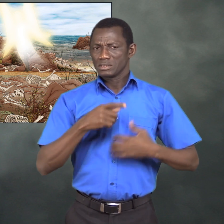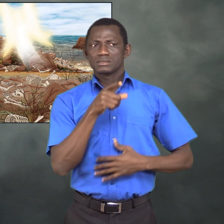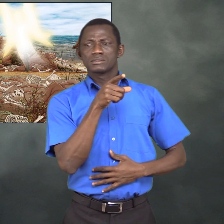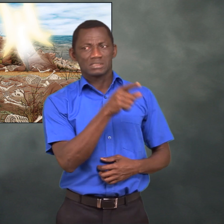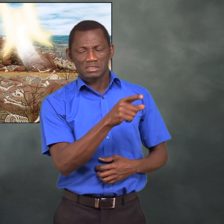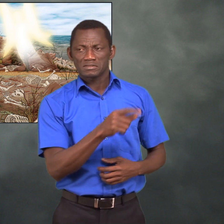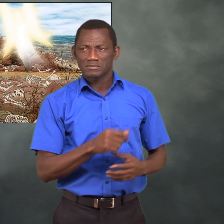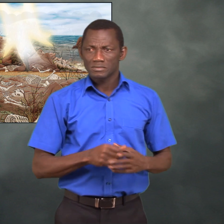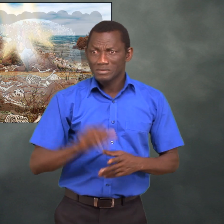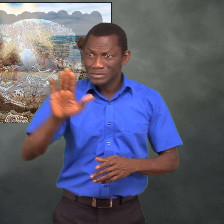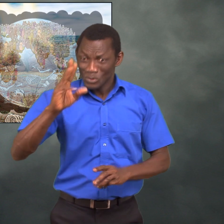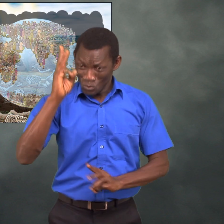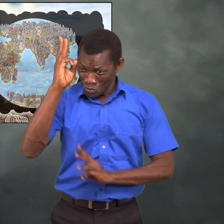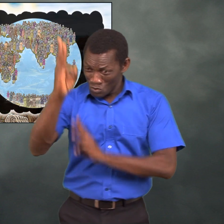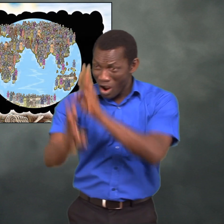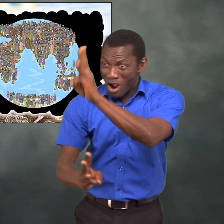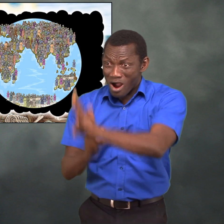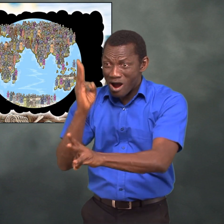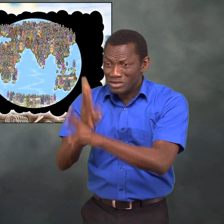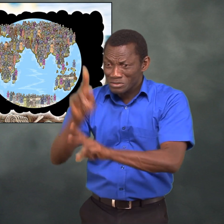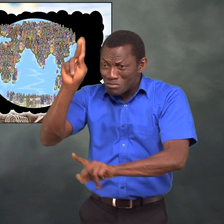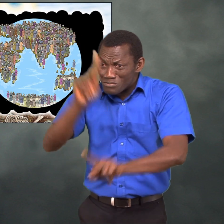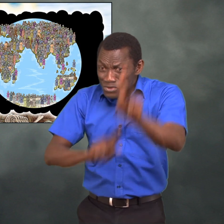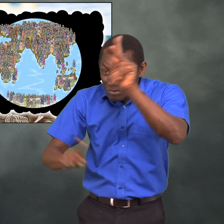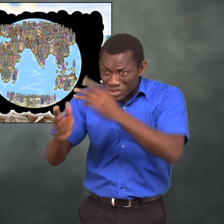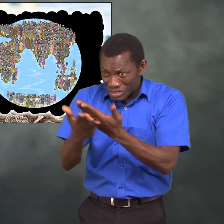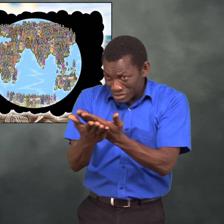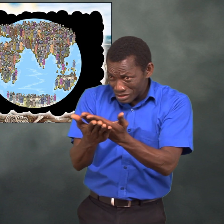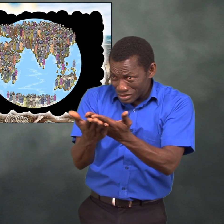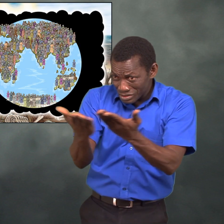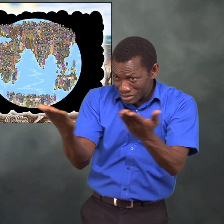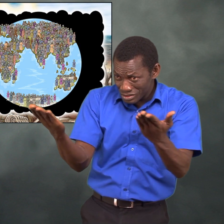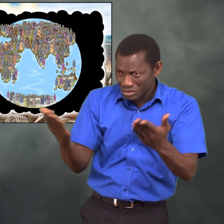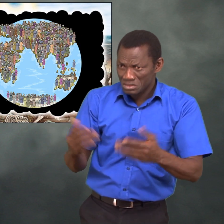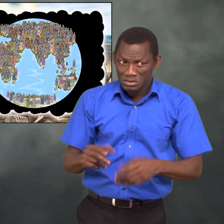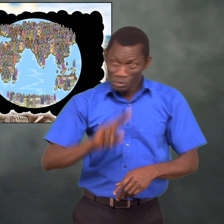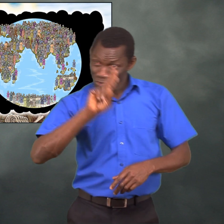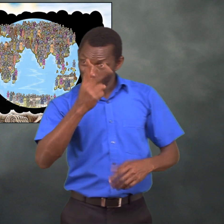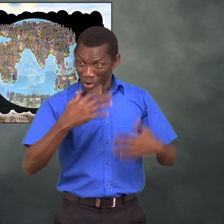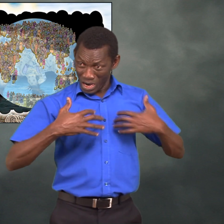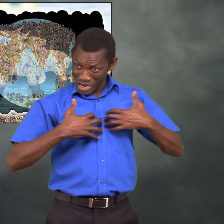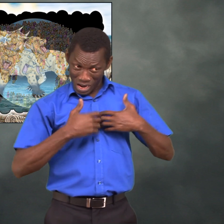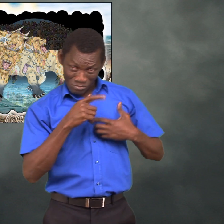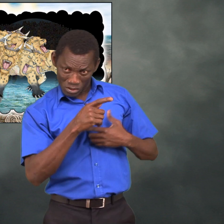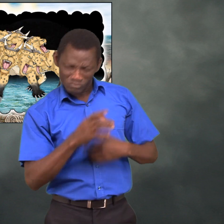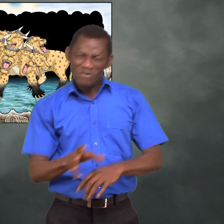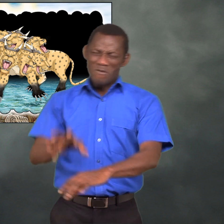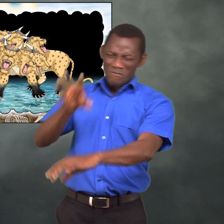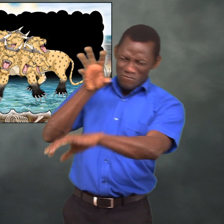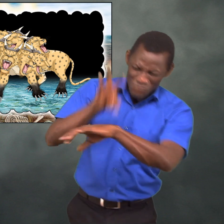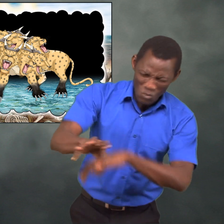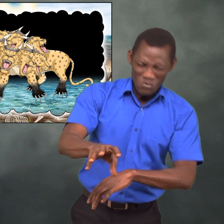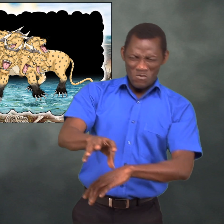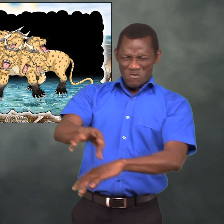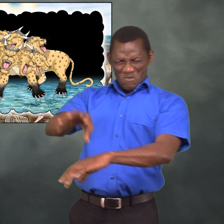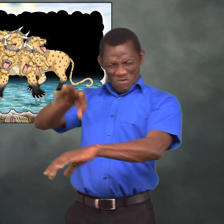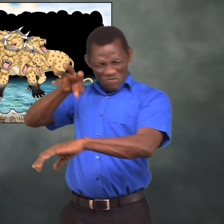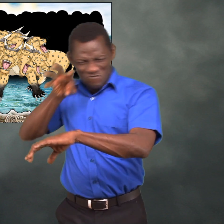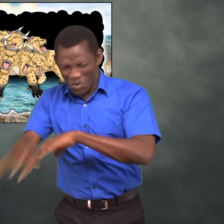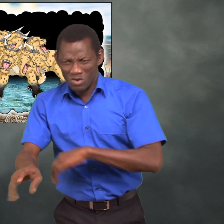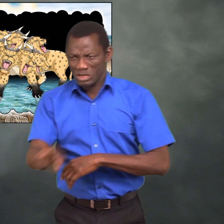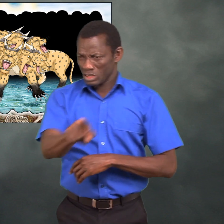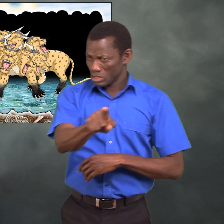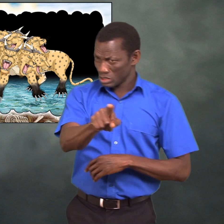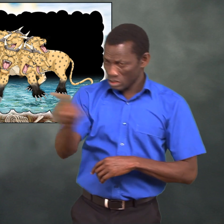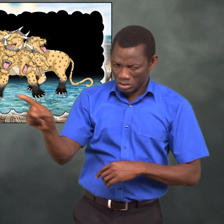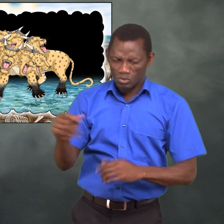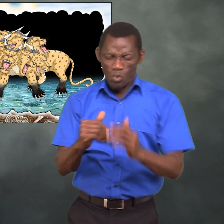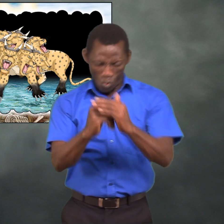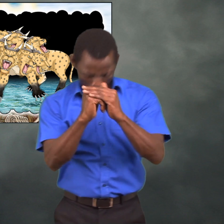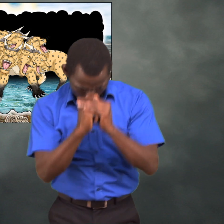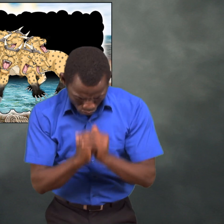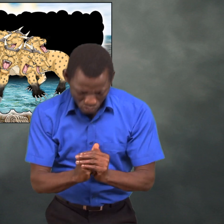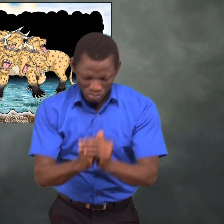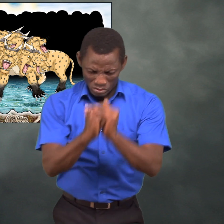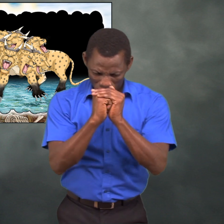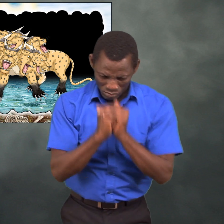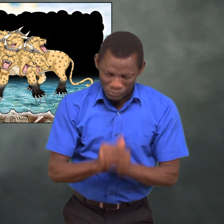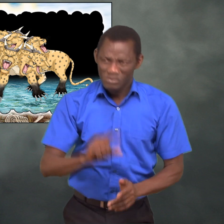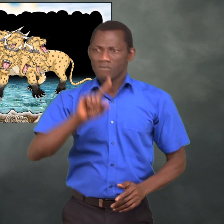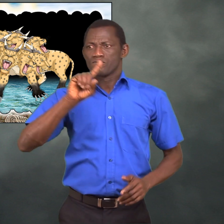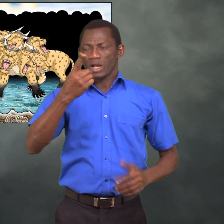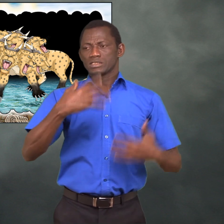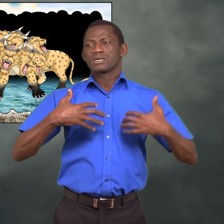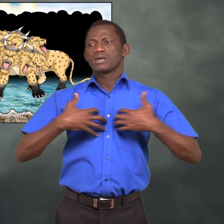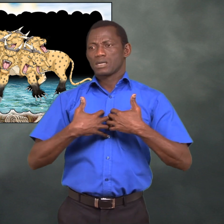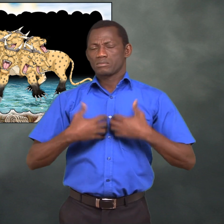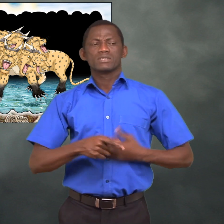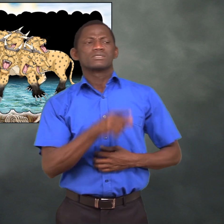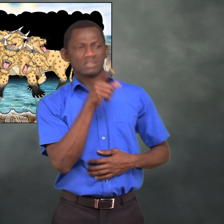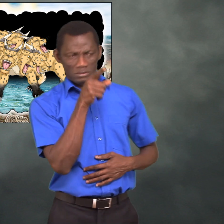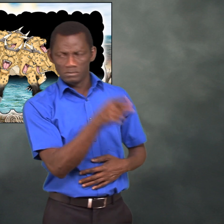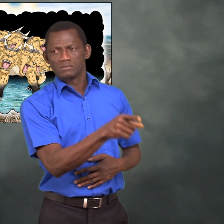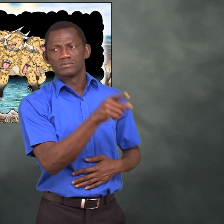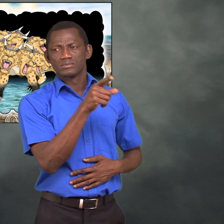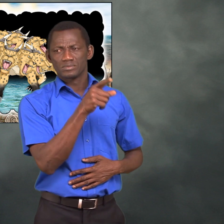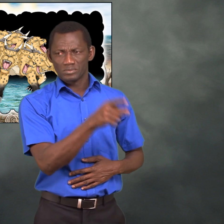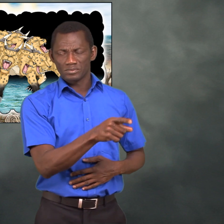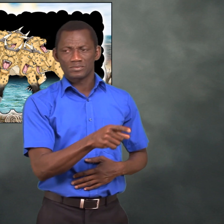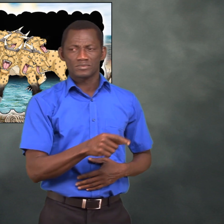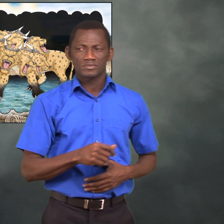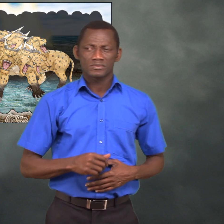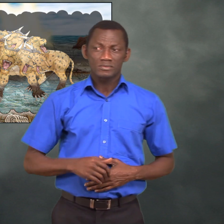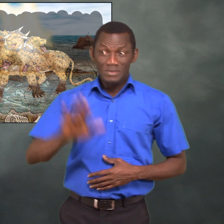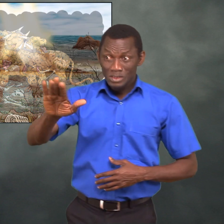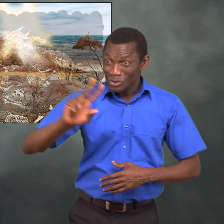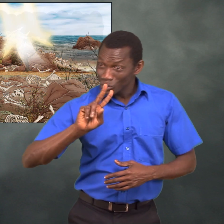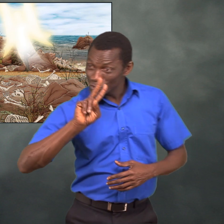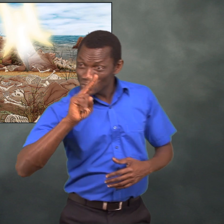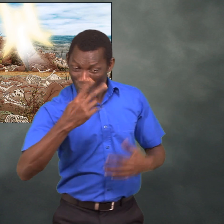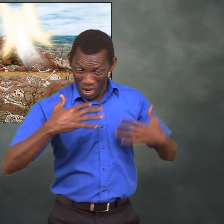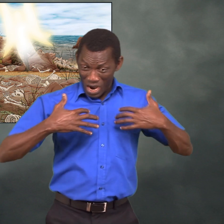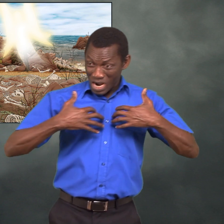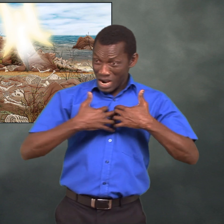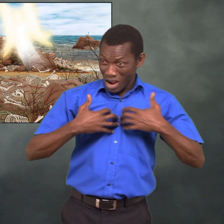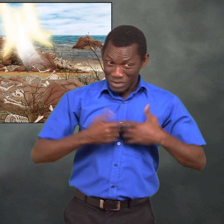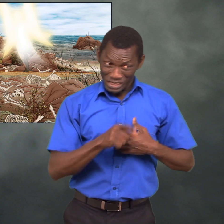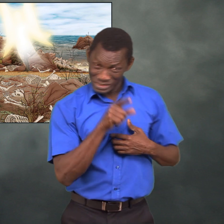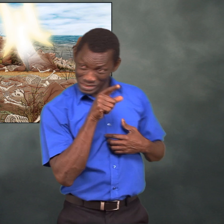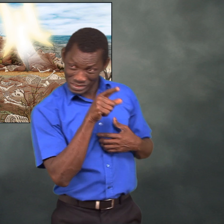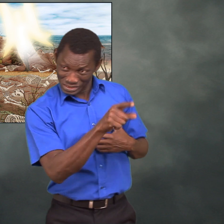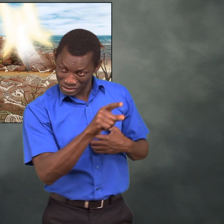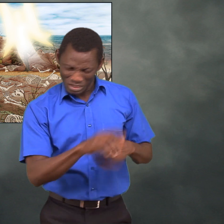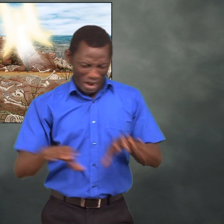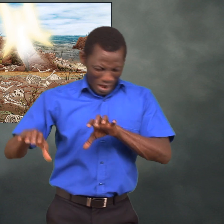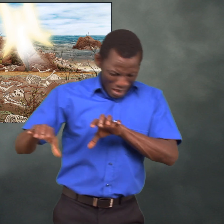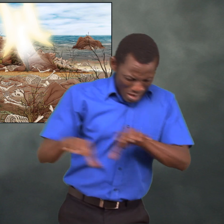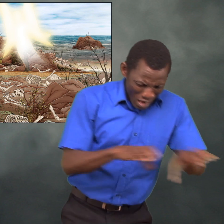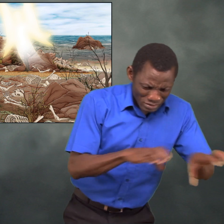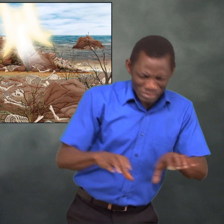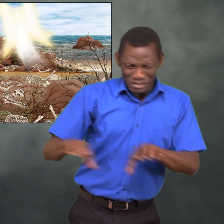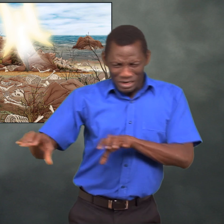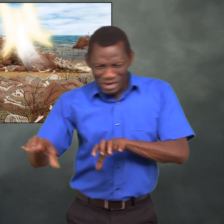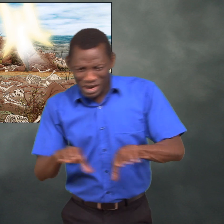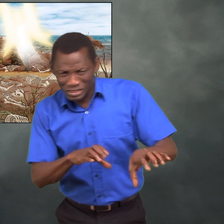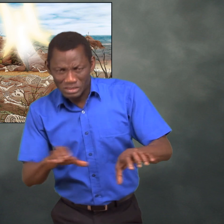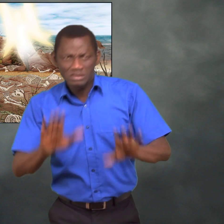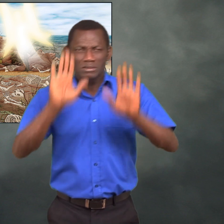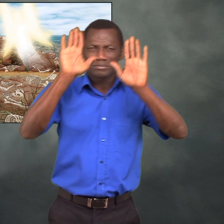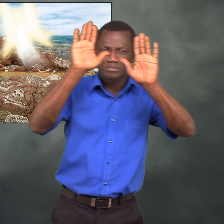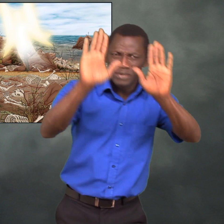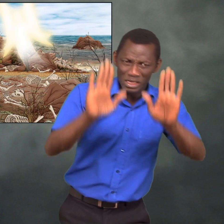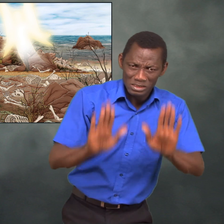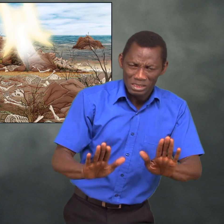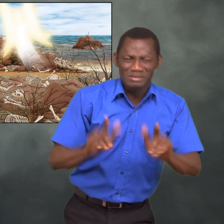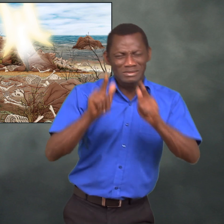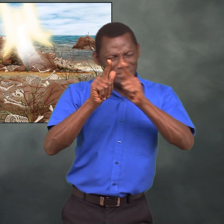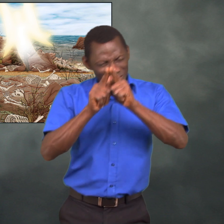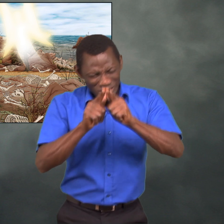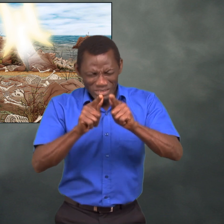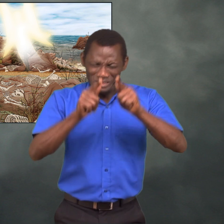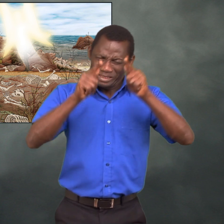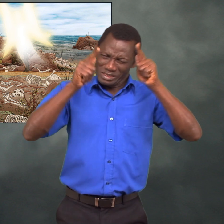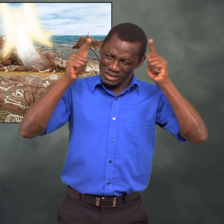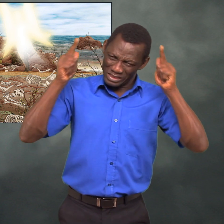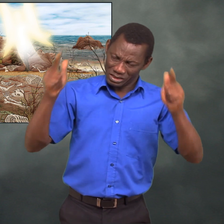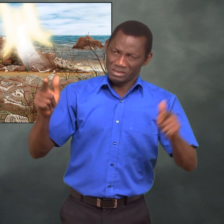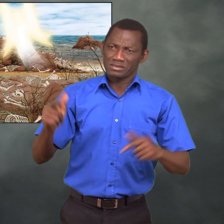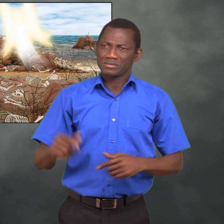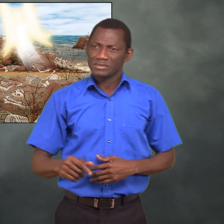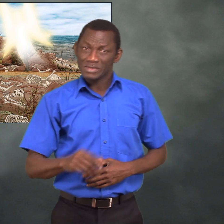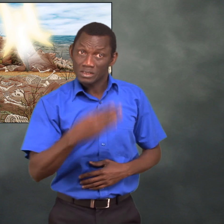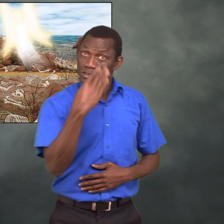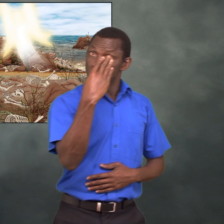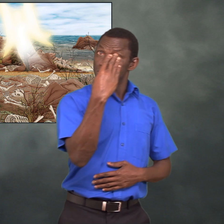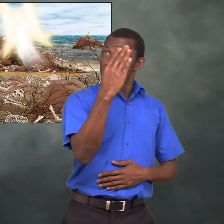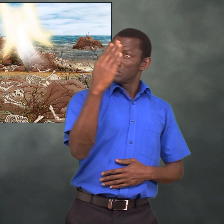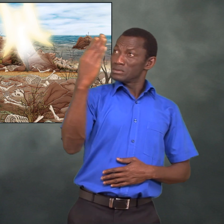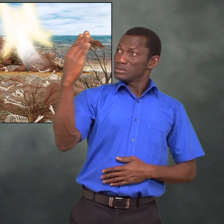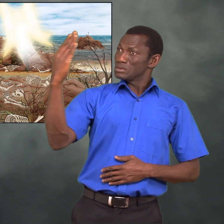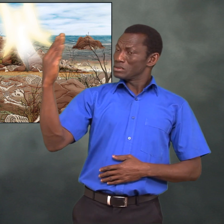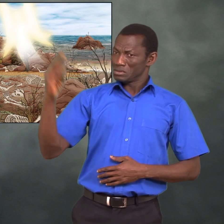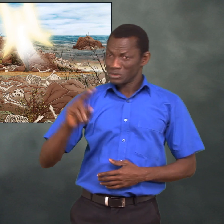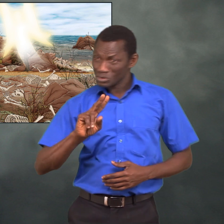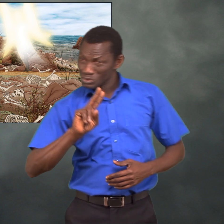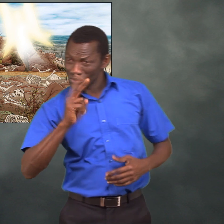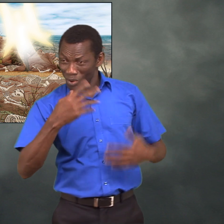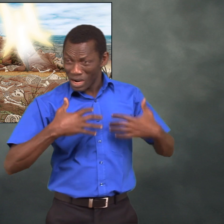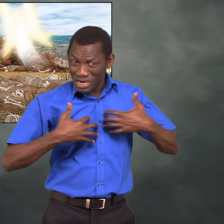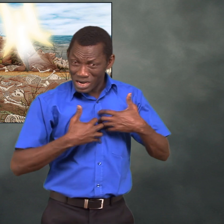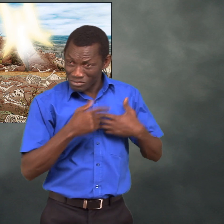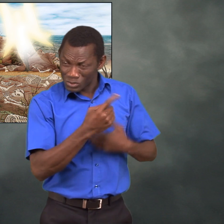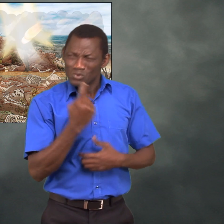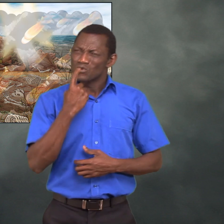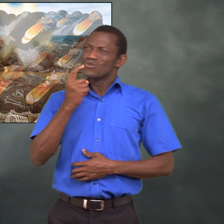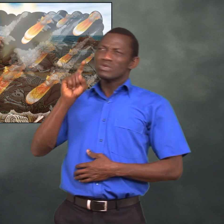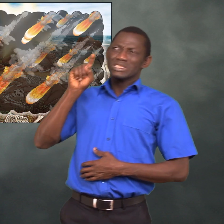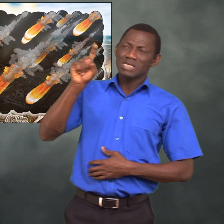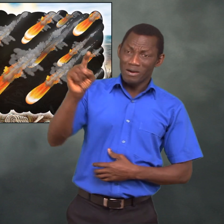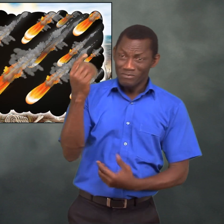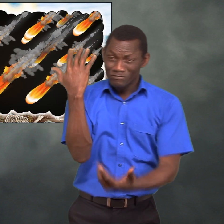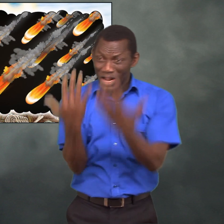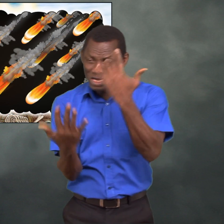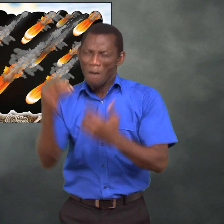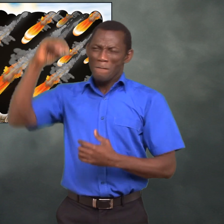And this beast exercised all the authority of the first beast and caused the earth and those who dwell in it to worship the first beast, whose mortal wound had been healed.